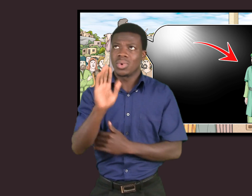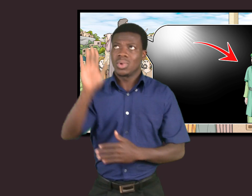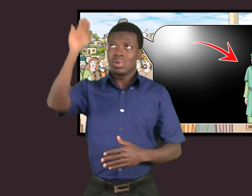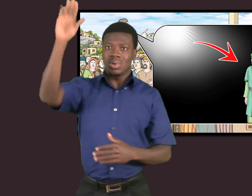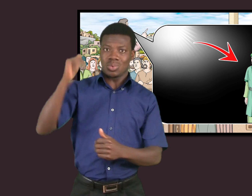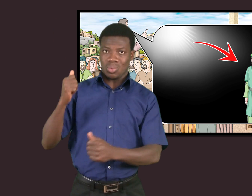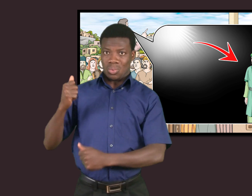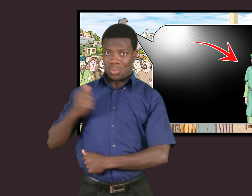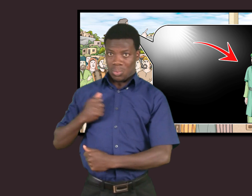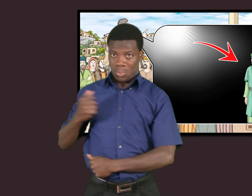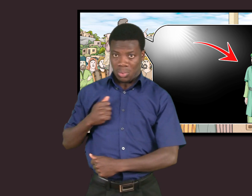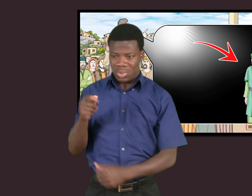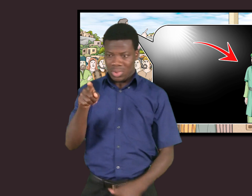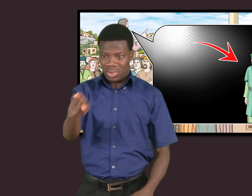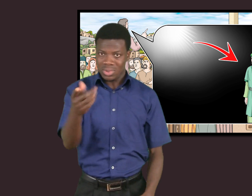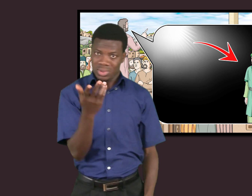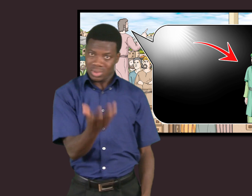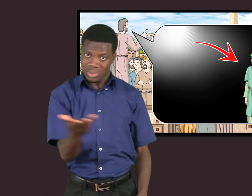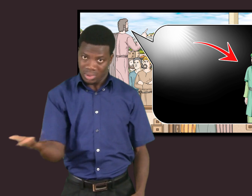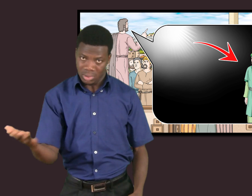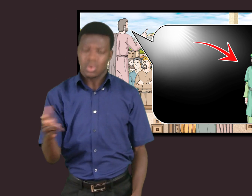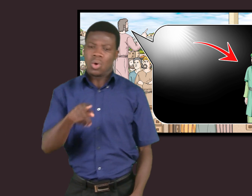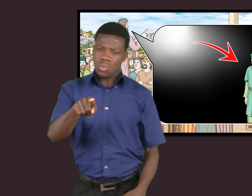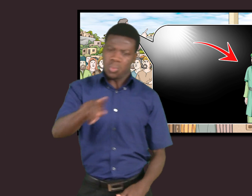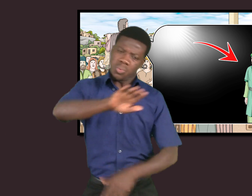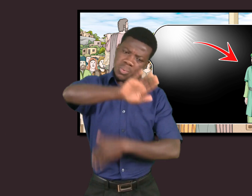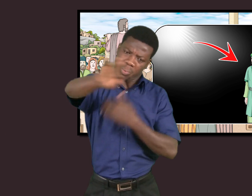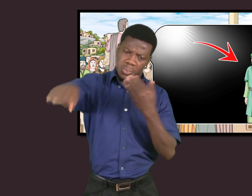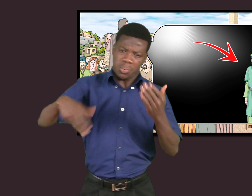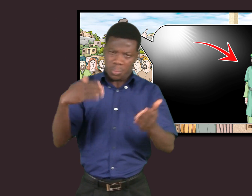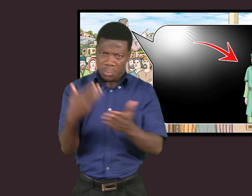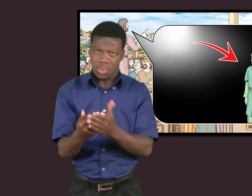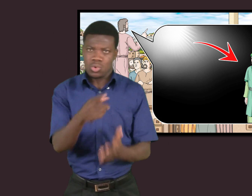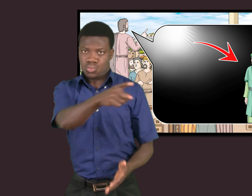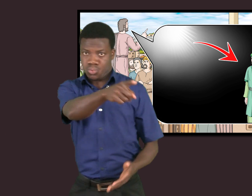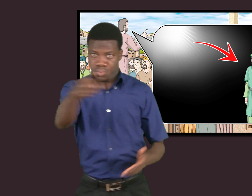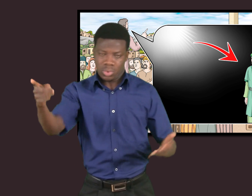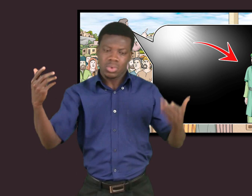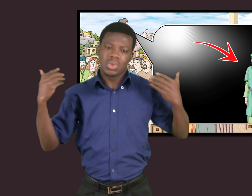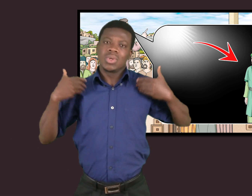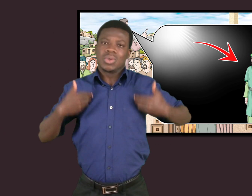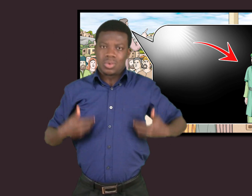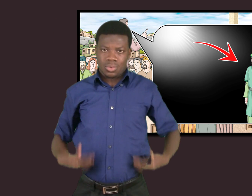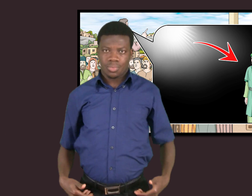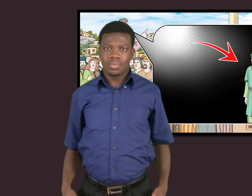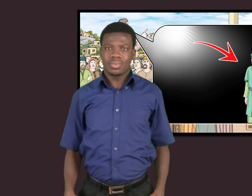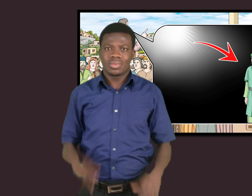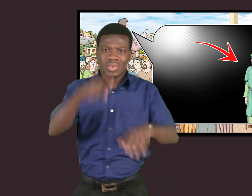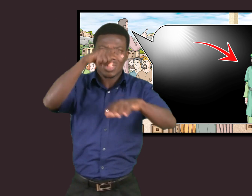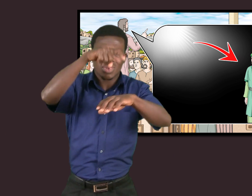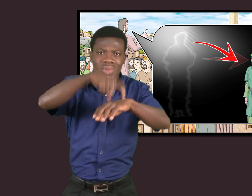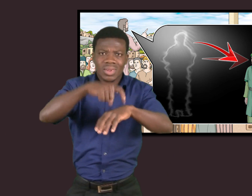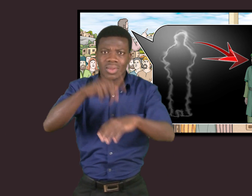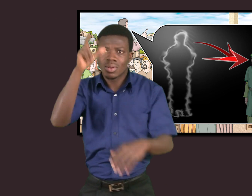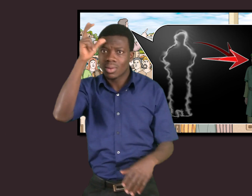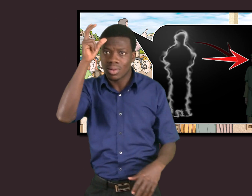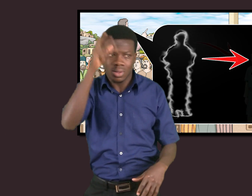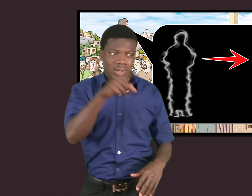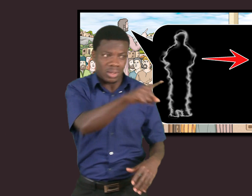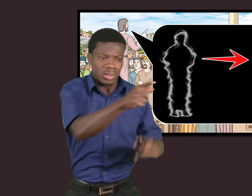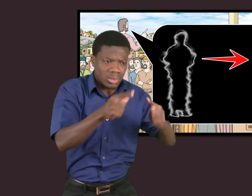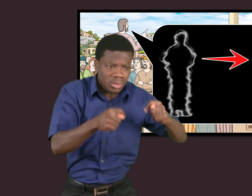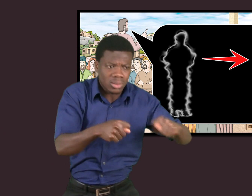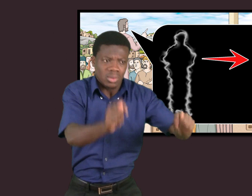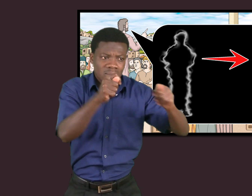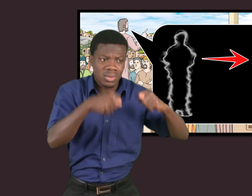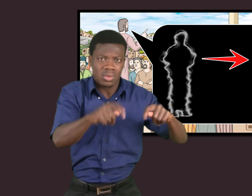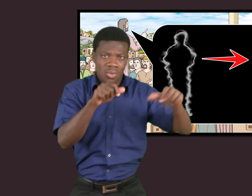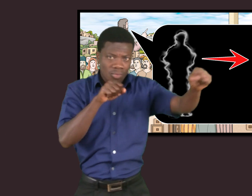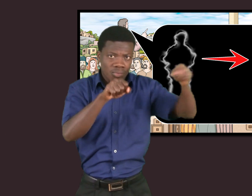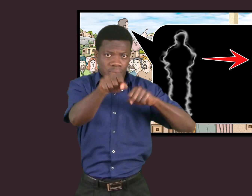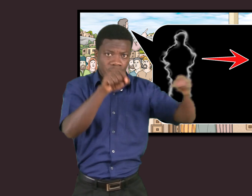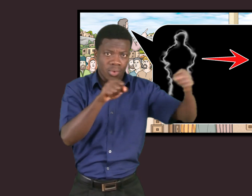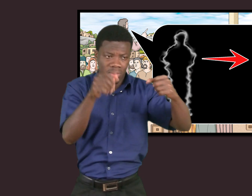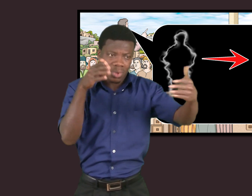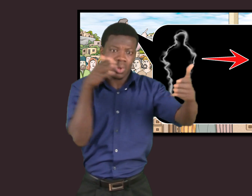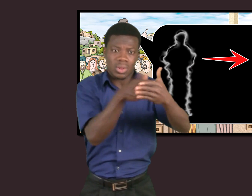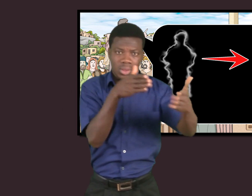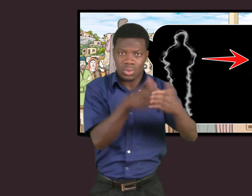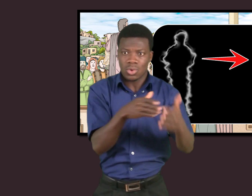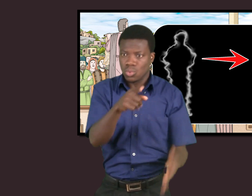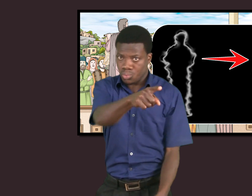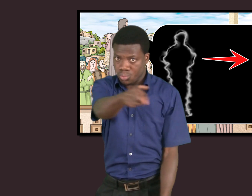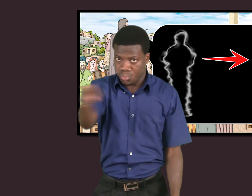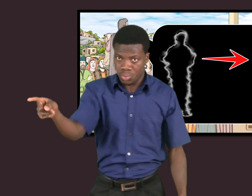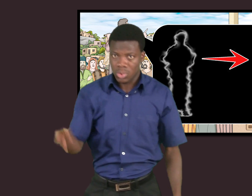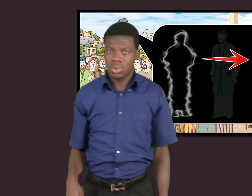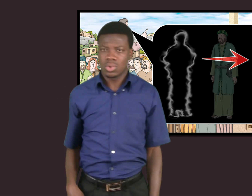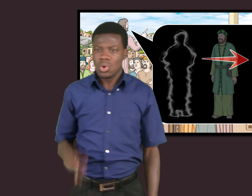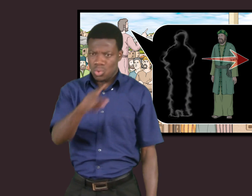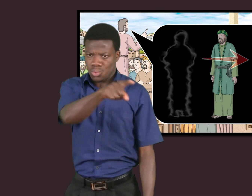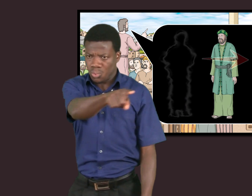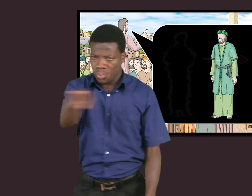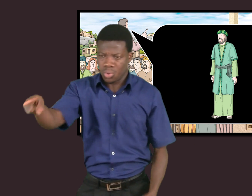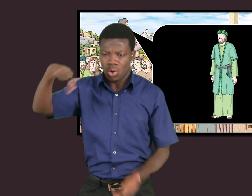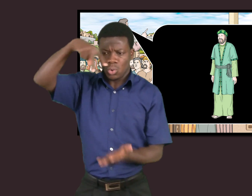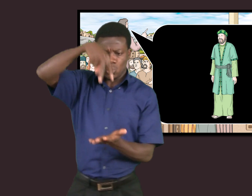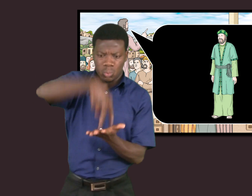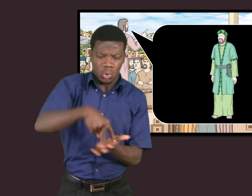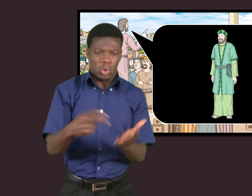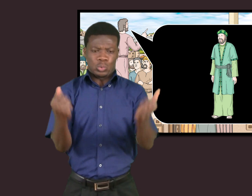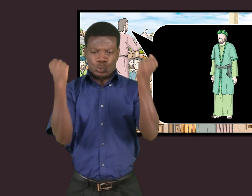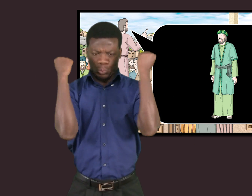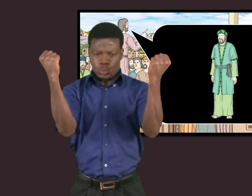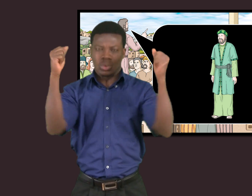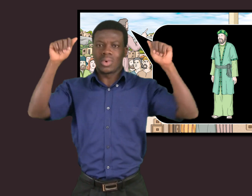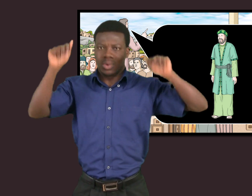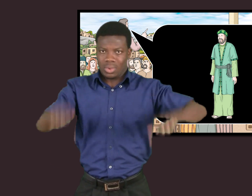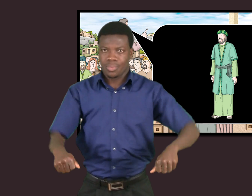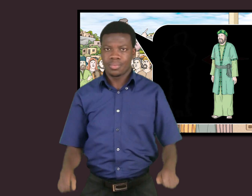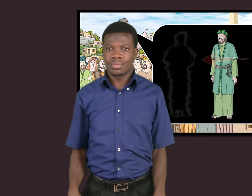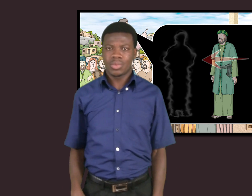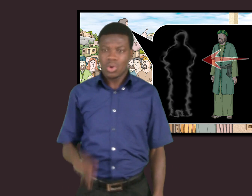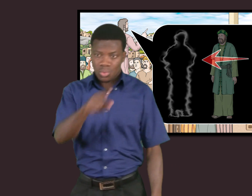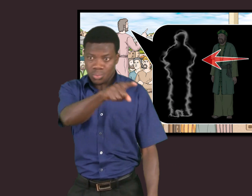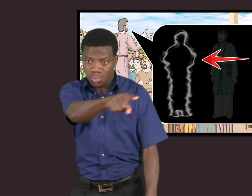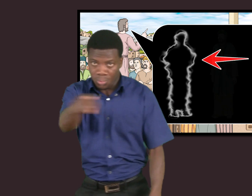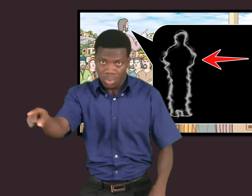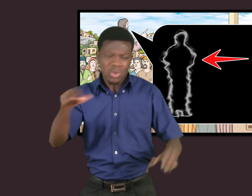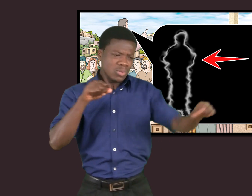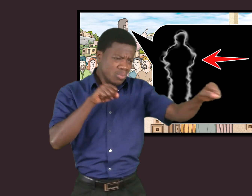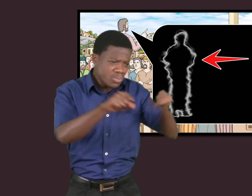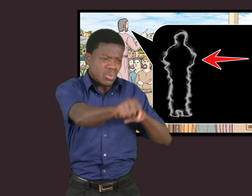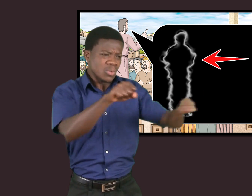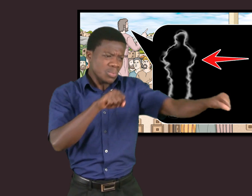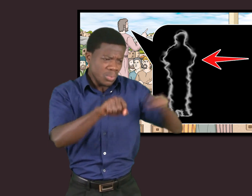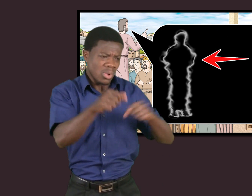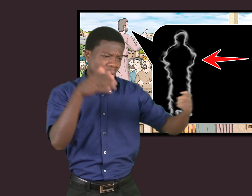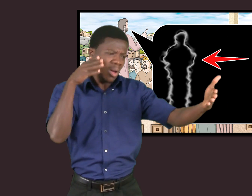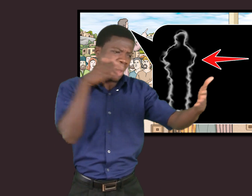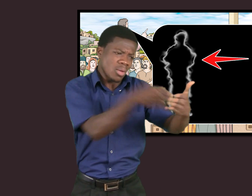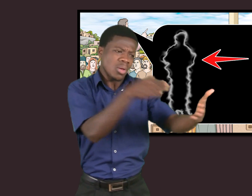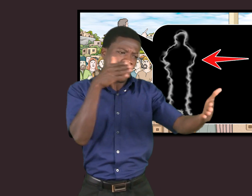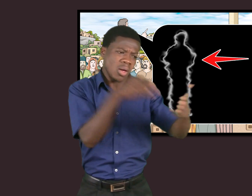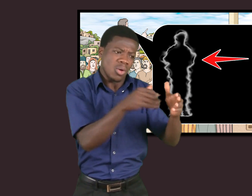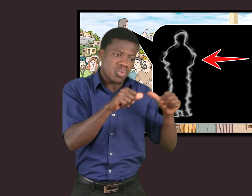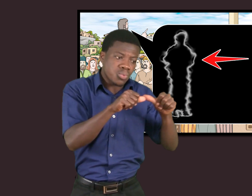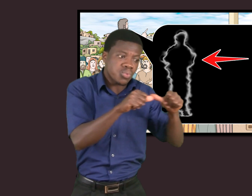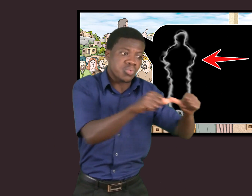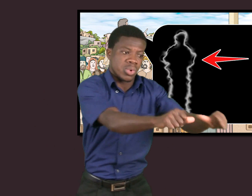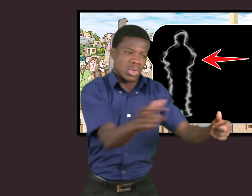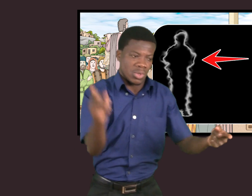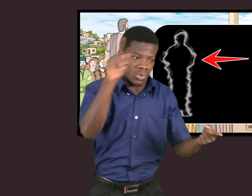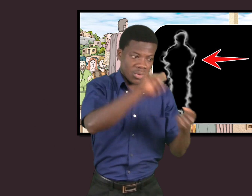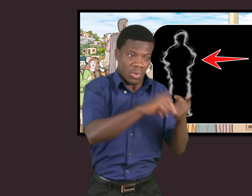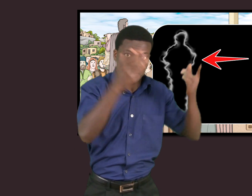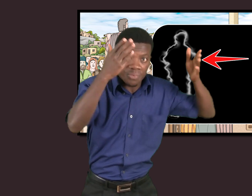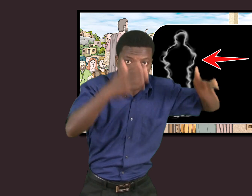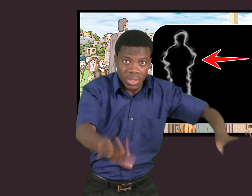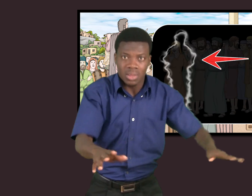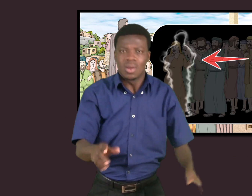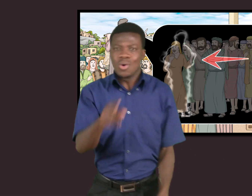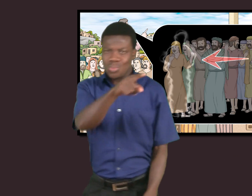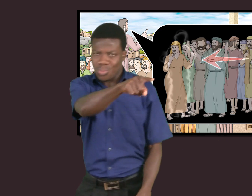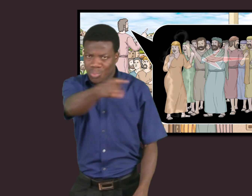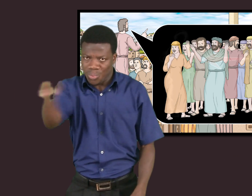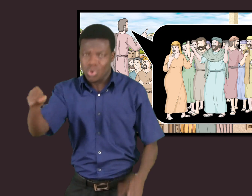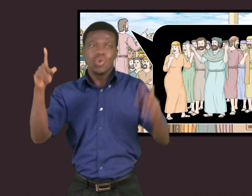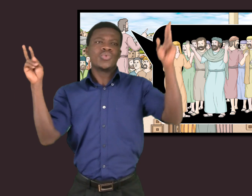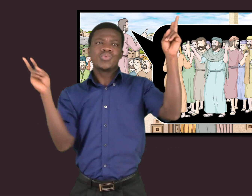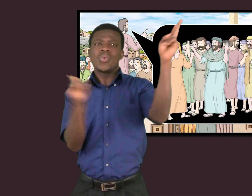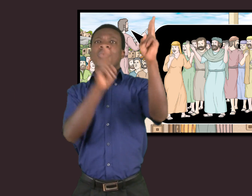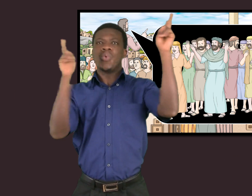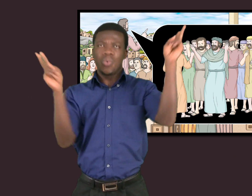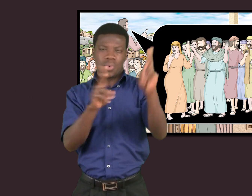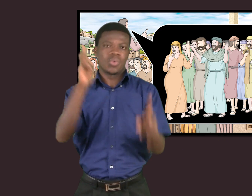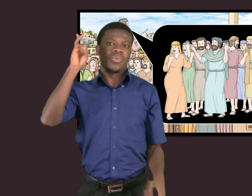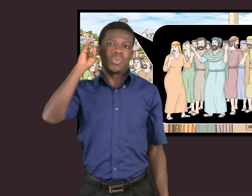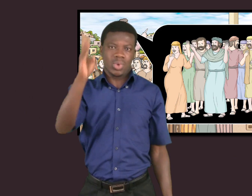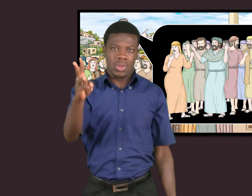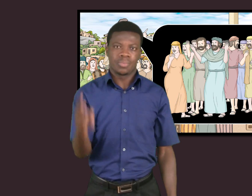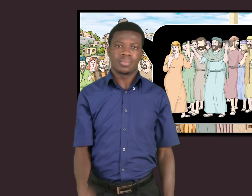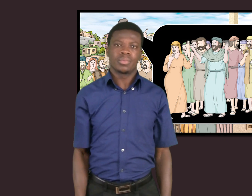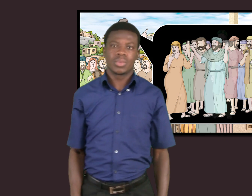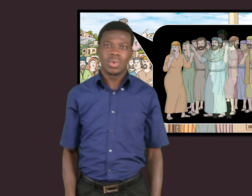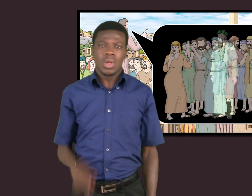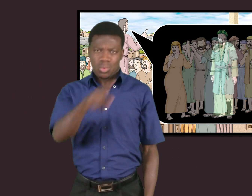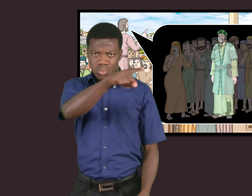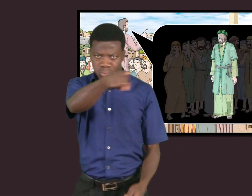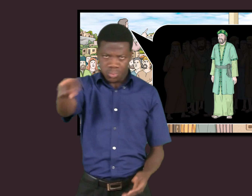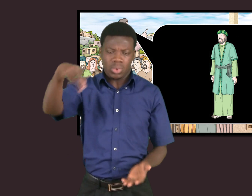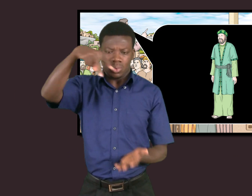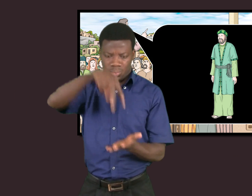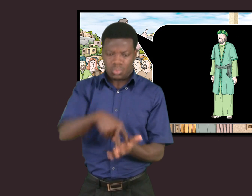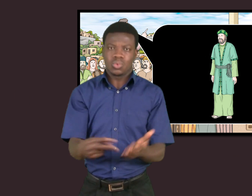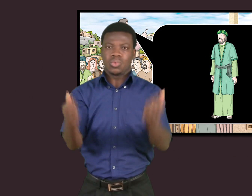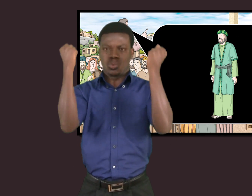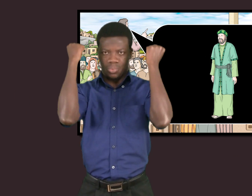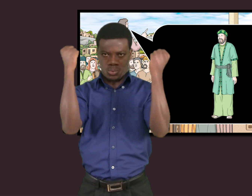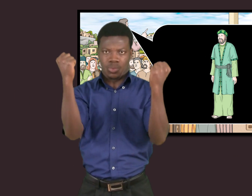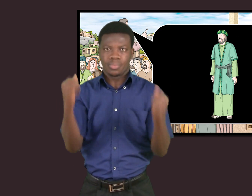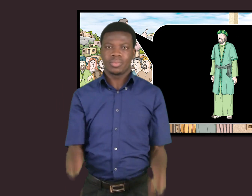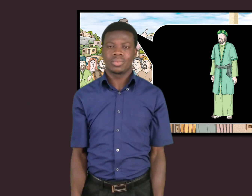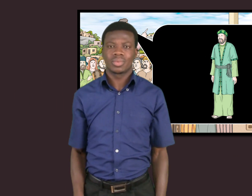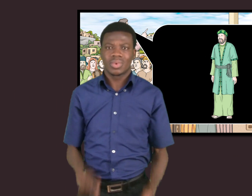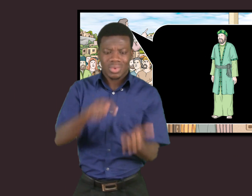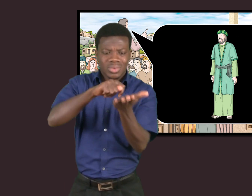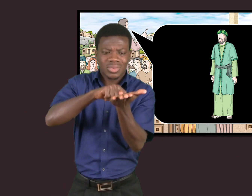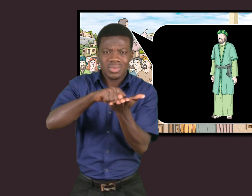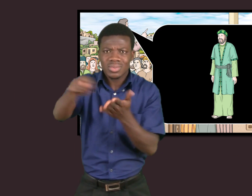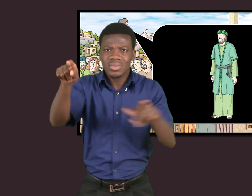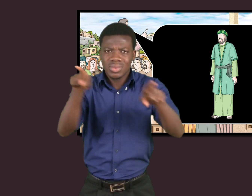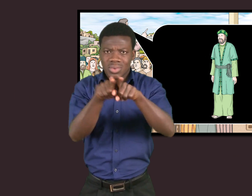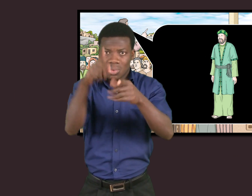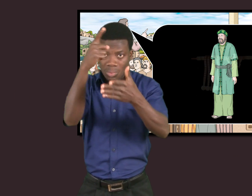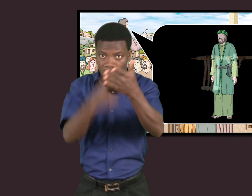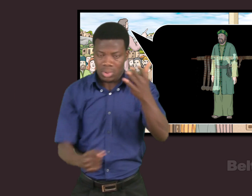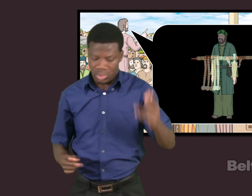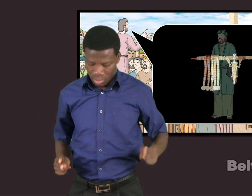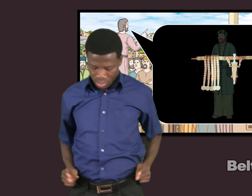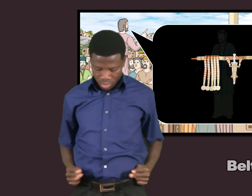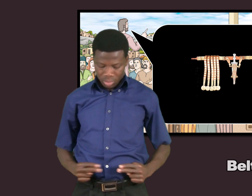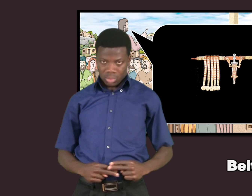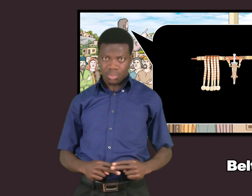Therefore take up the full armor of God, so that when the day of evil comes, you will be able to stand your ground, and having done everything, to stand.